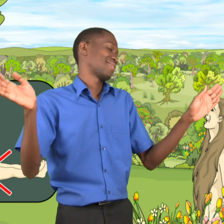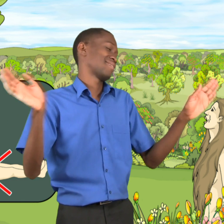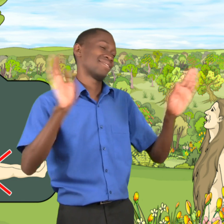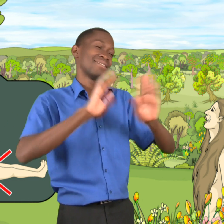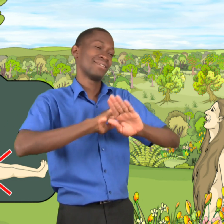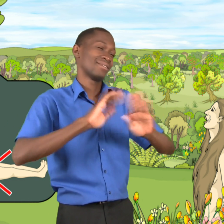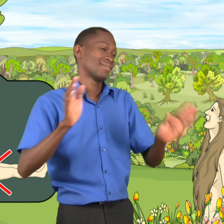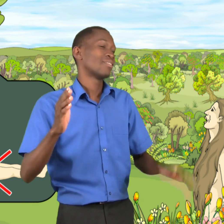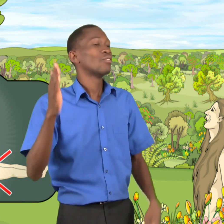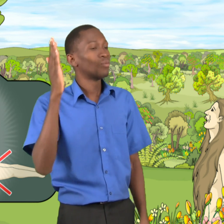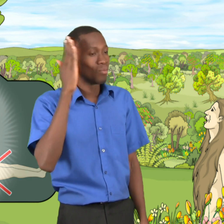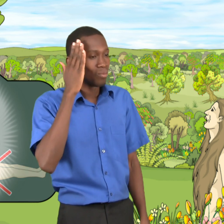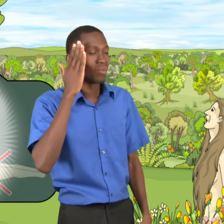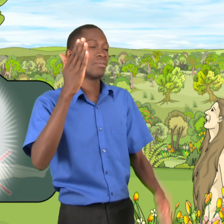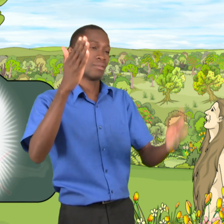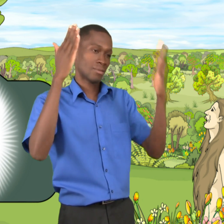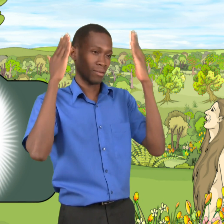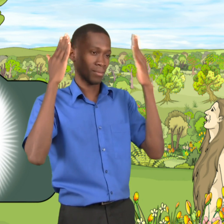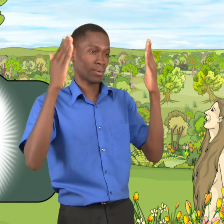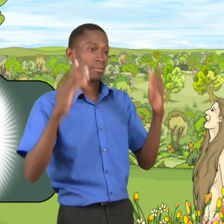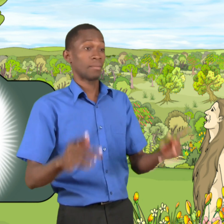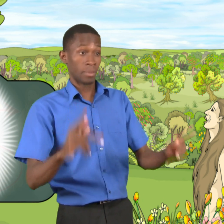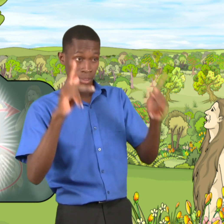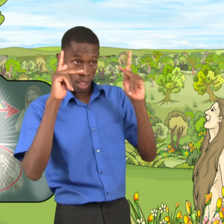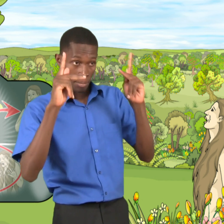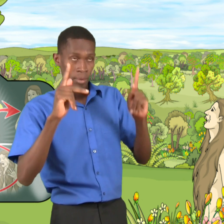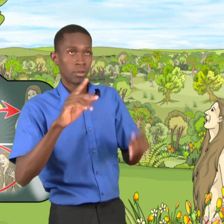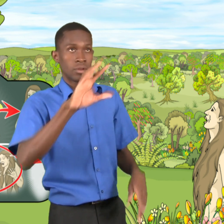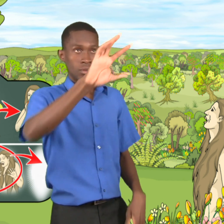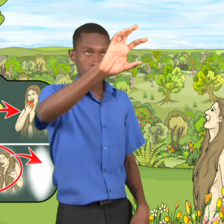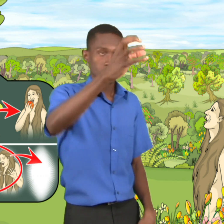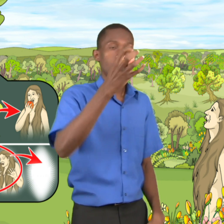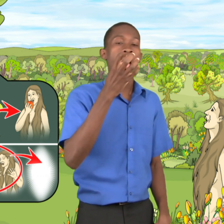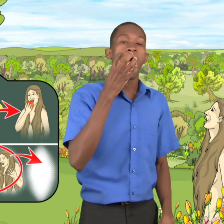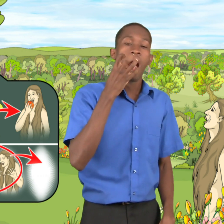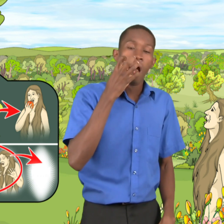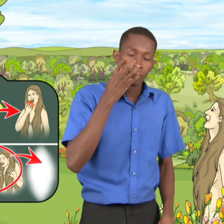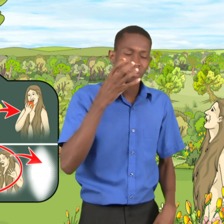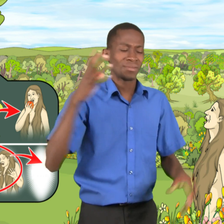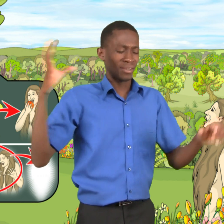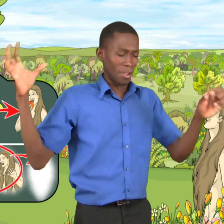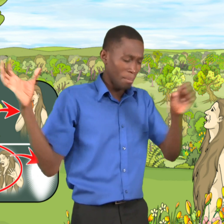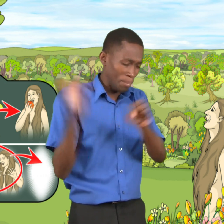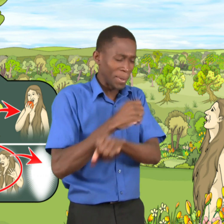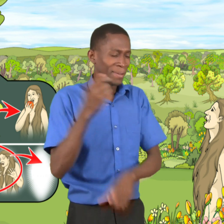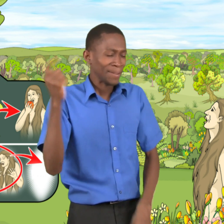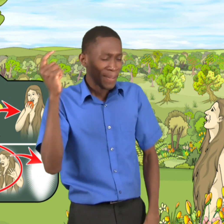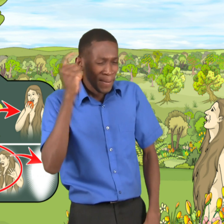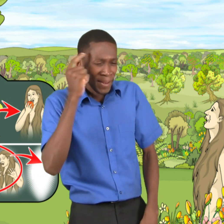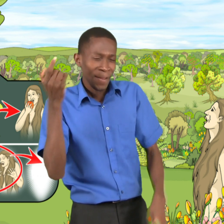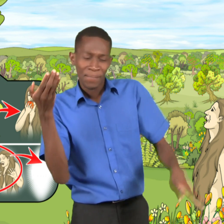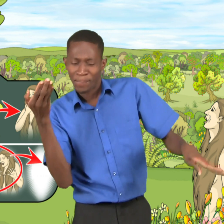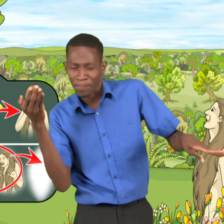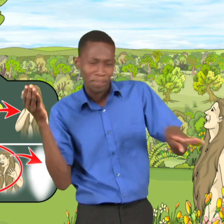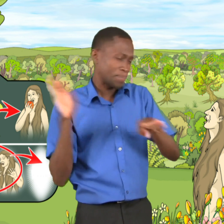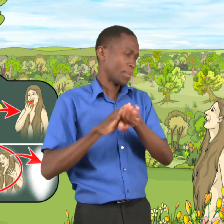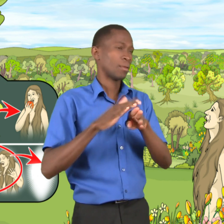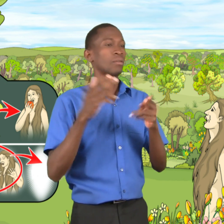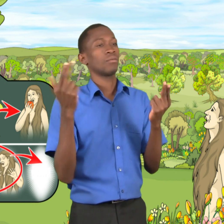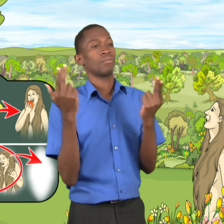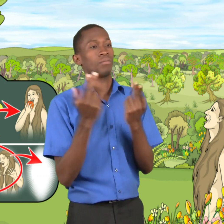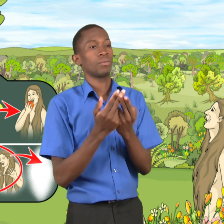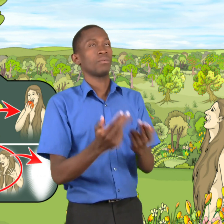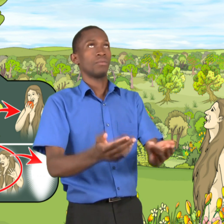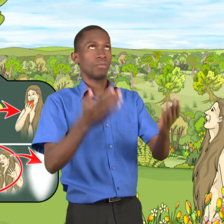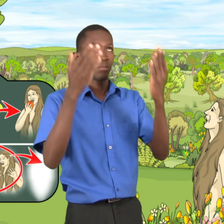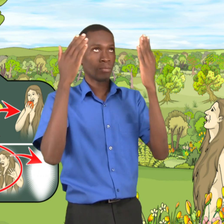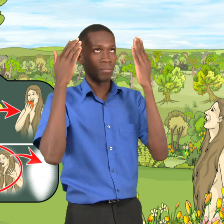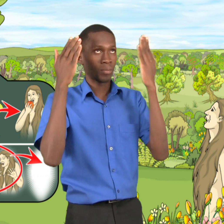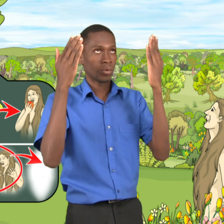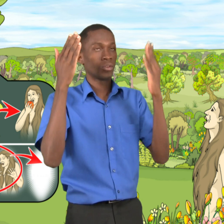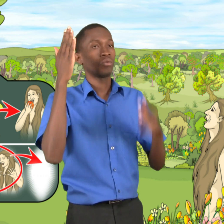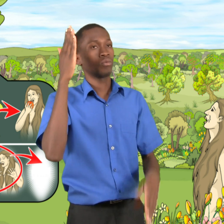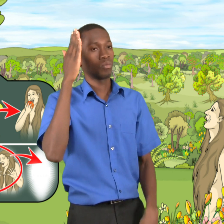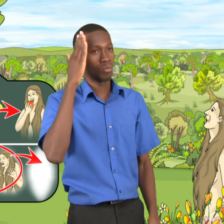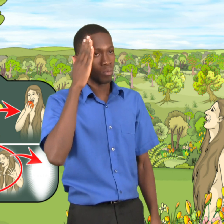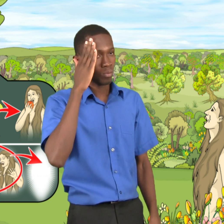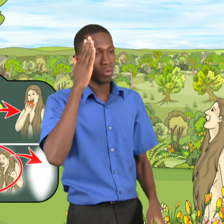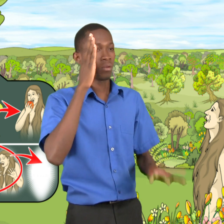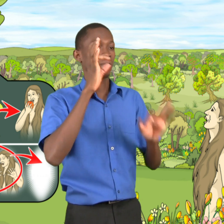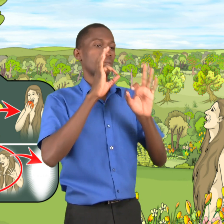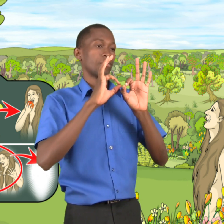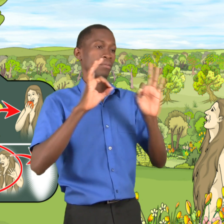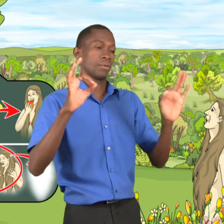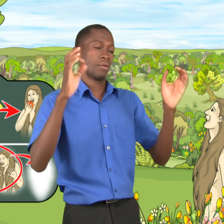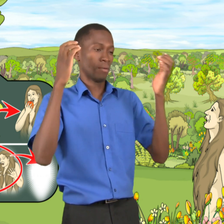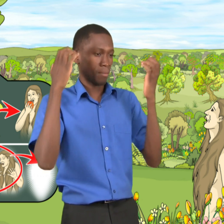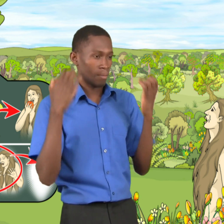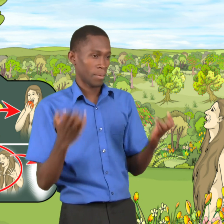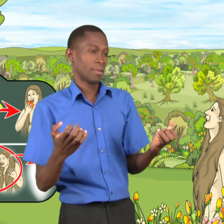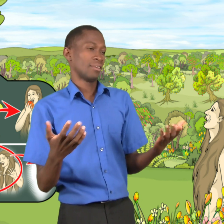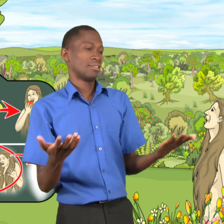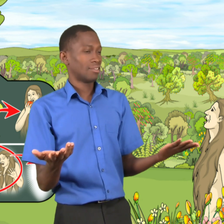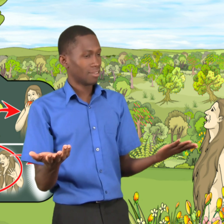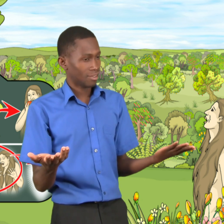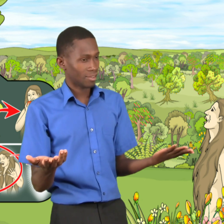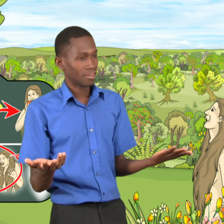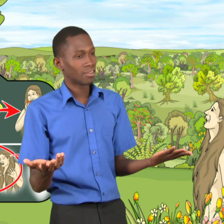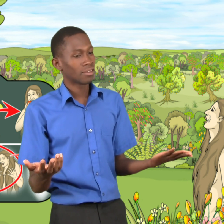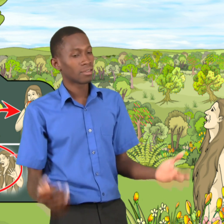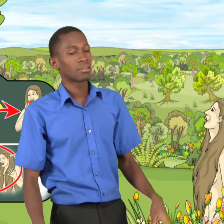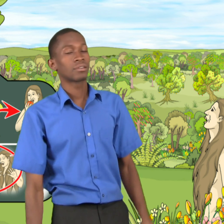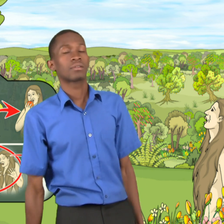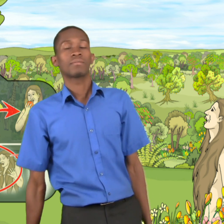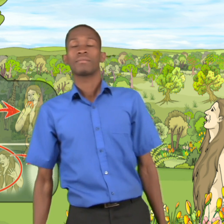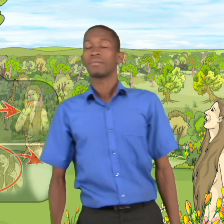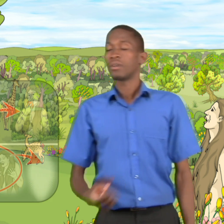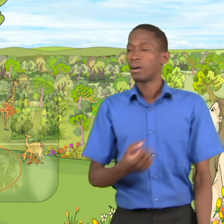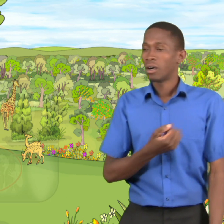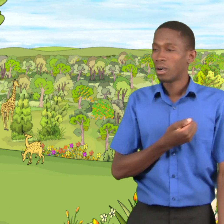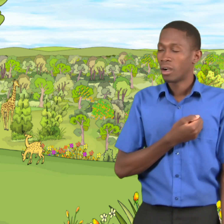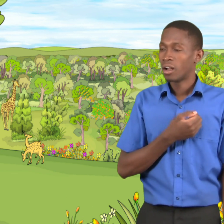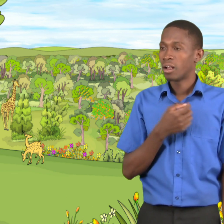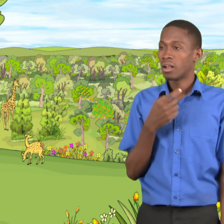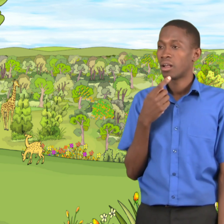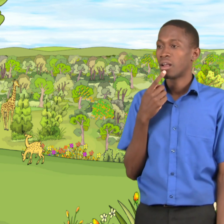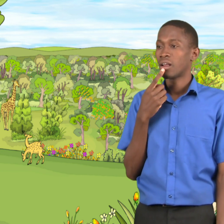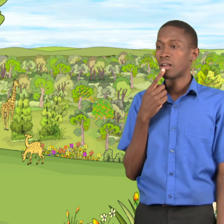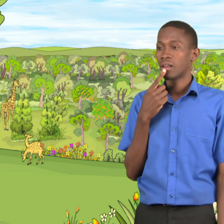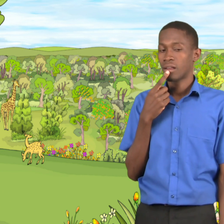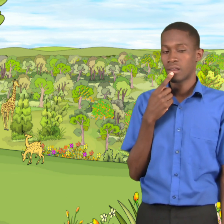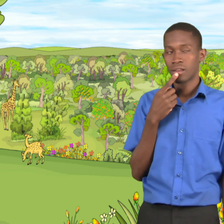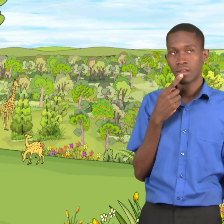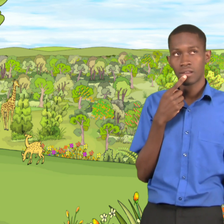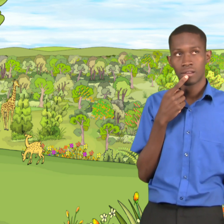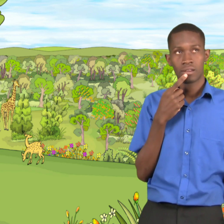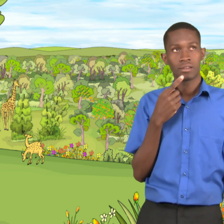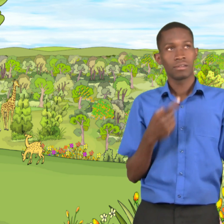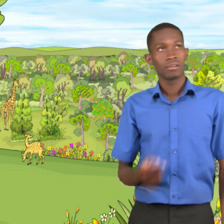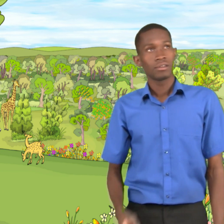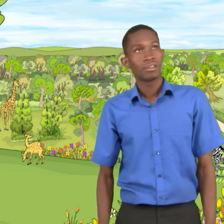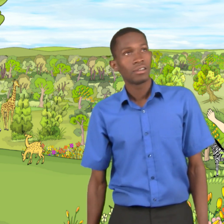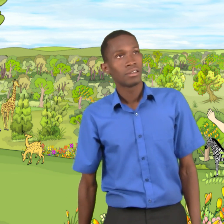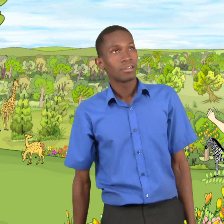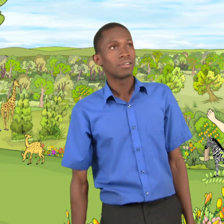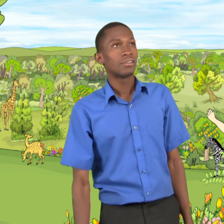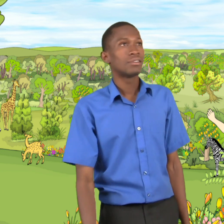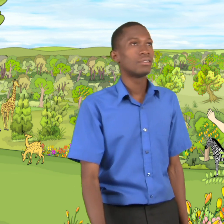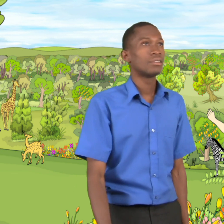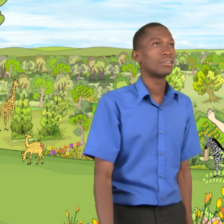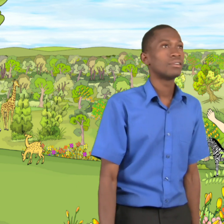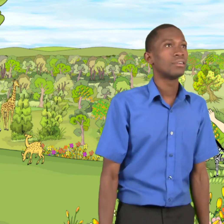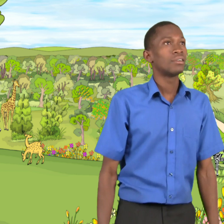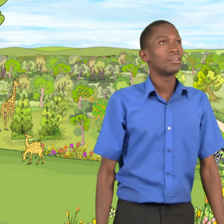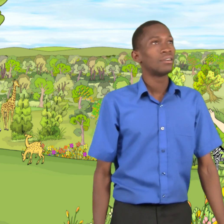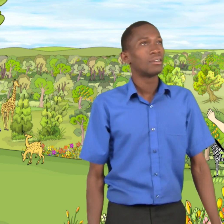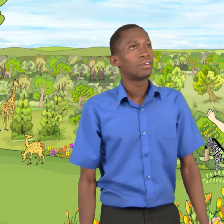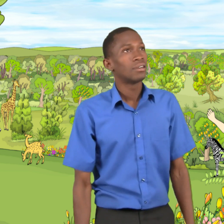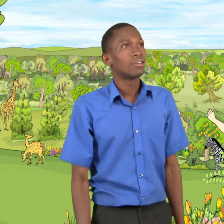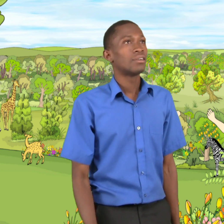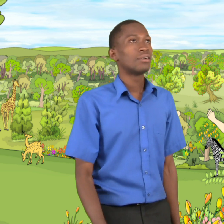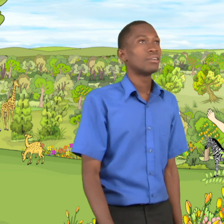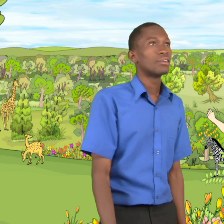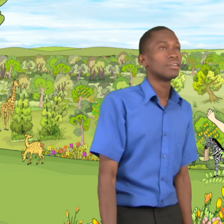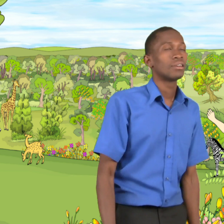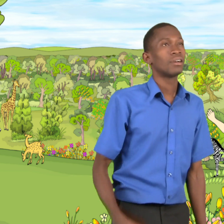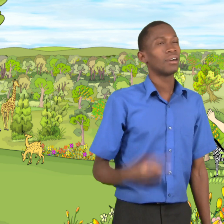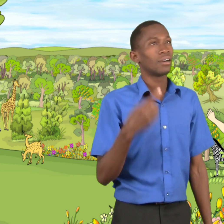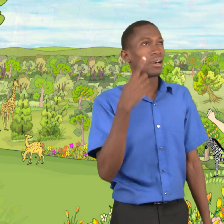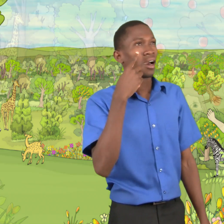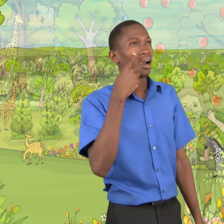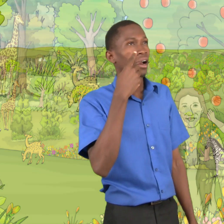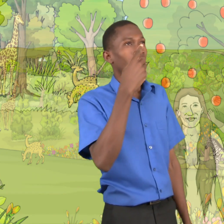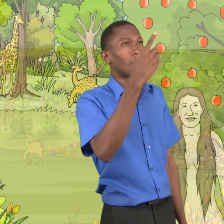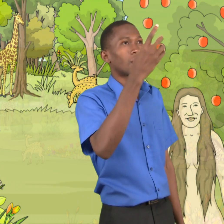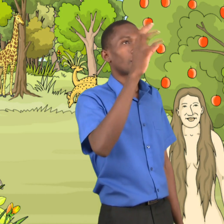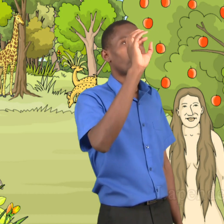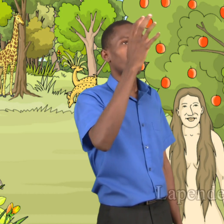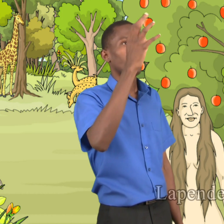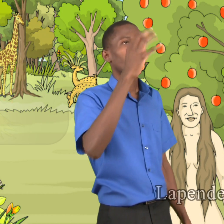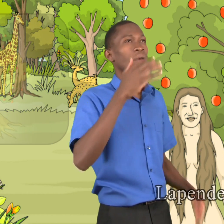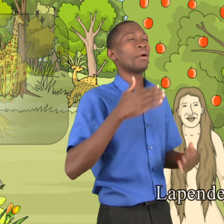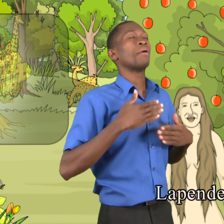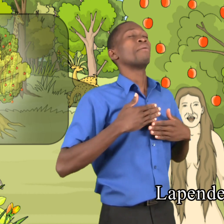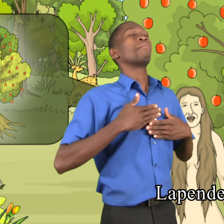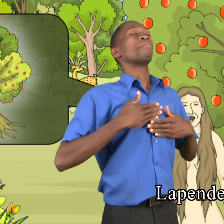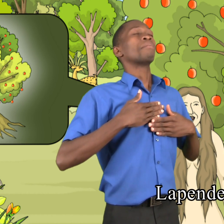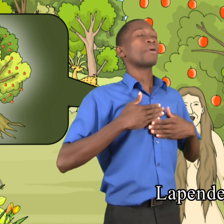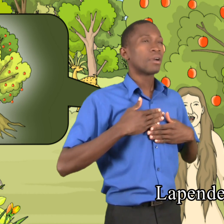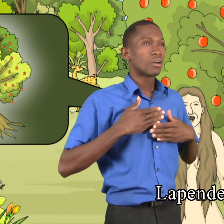“For God knows that in the day you eat of it, your eyes will be opened and you will be like God, knowing good and evil.”